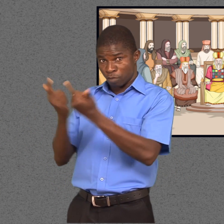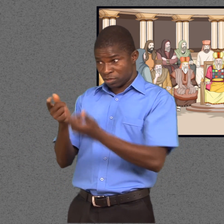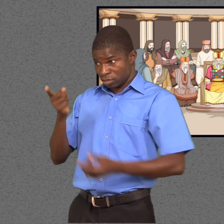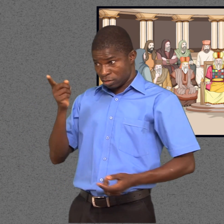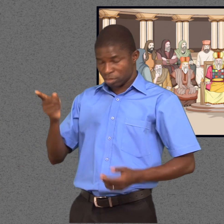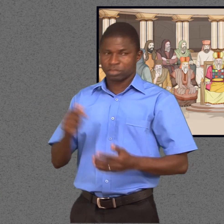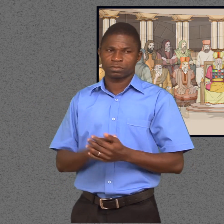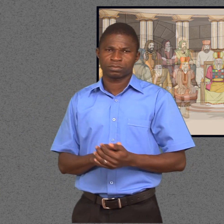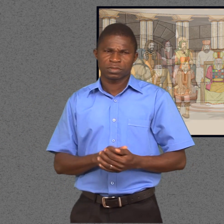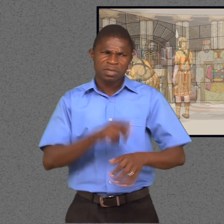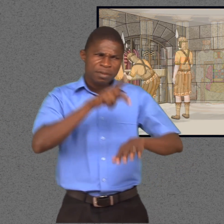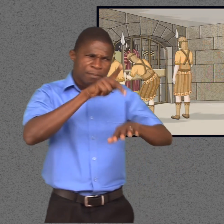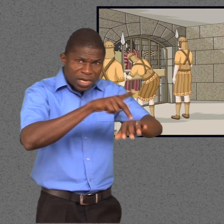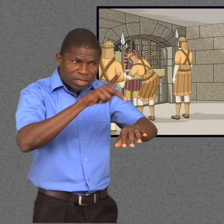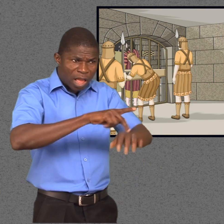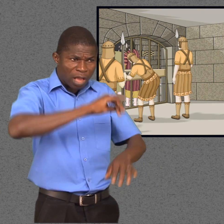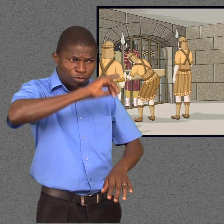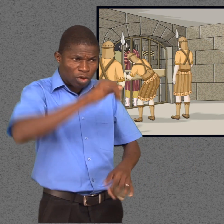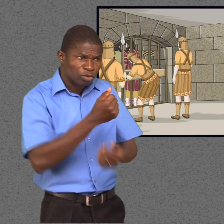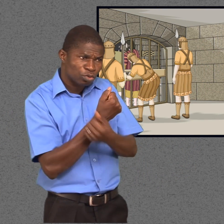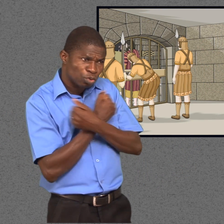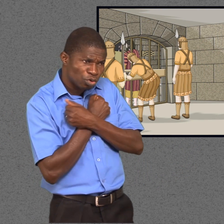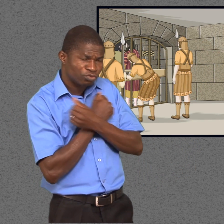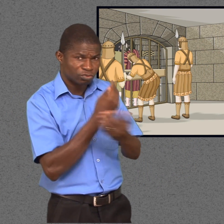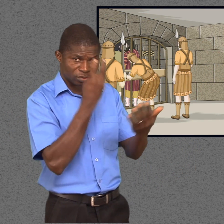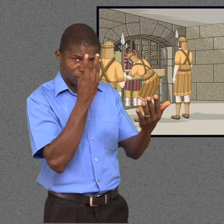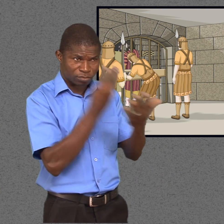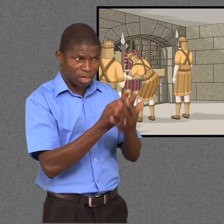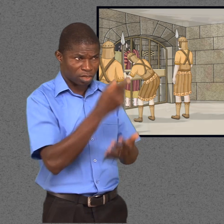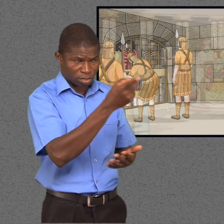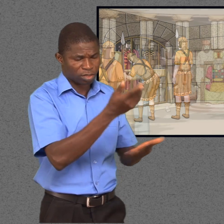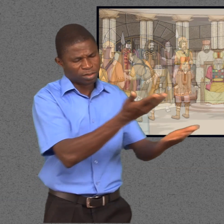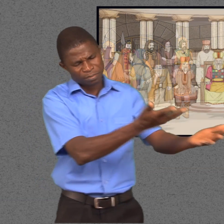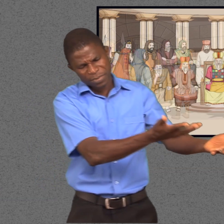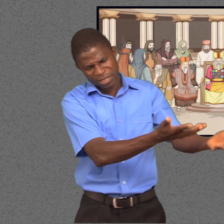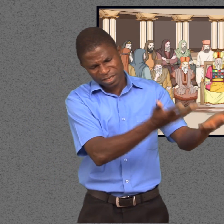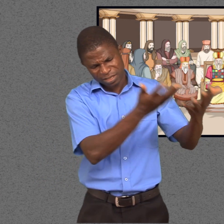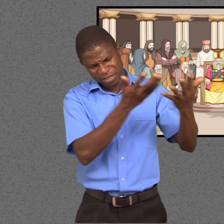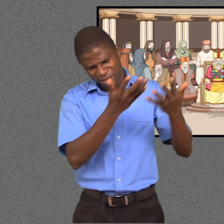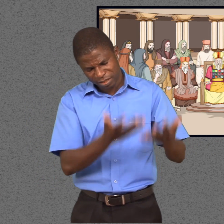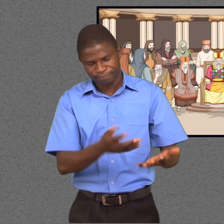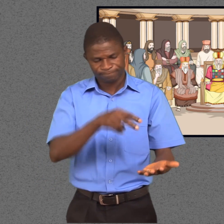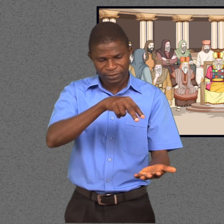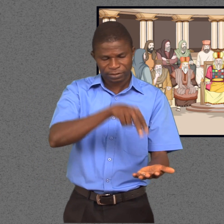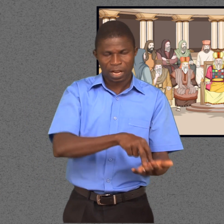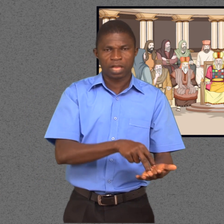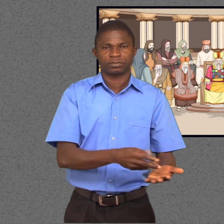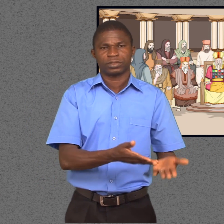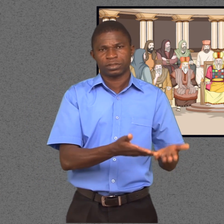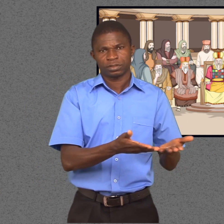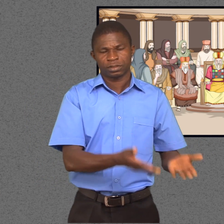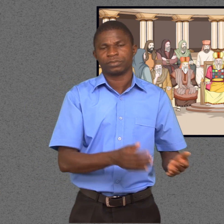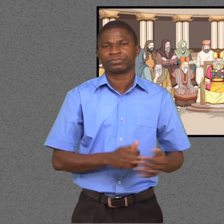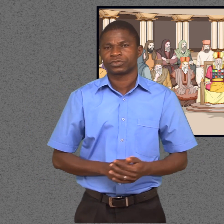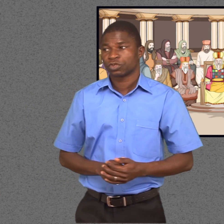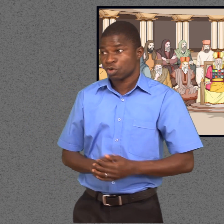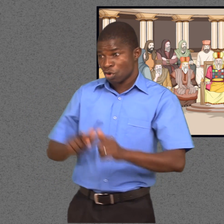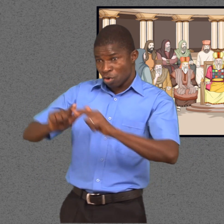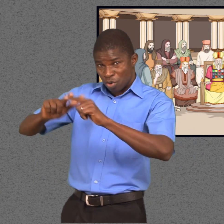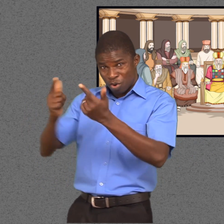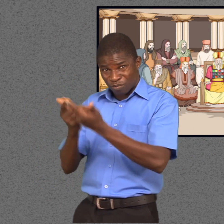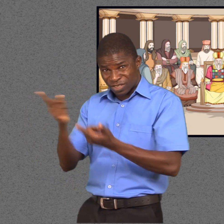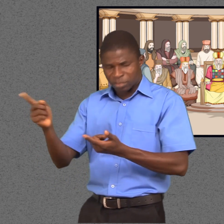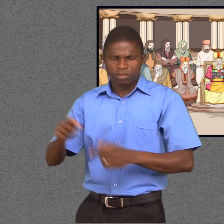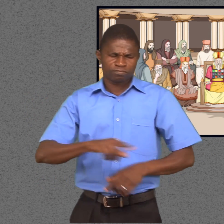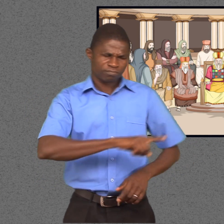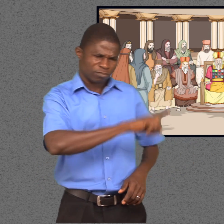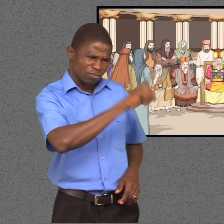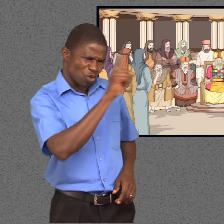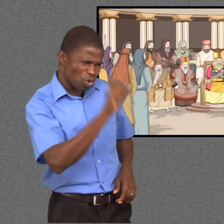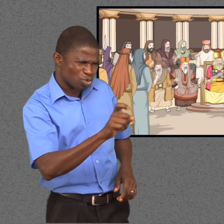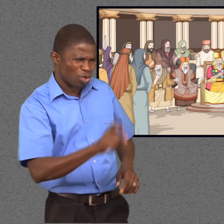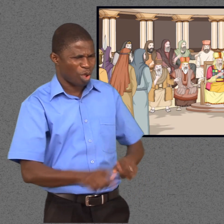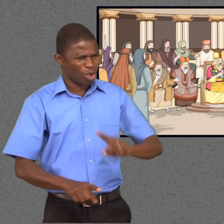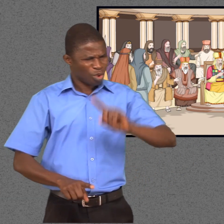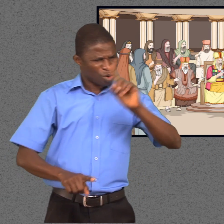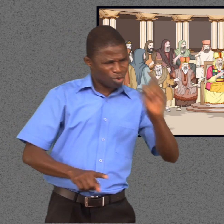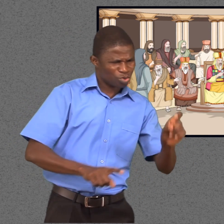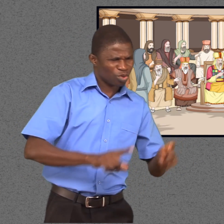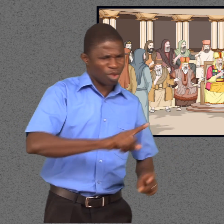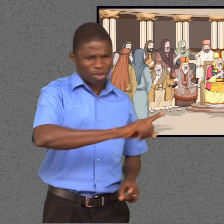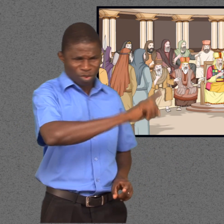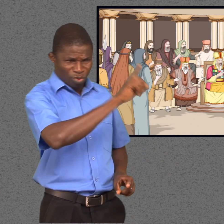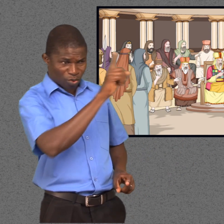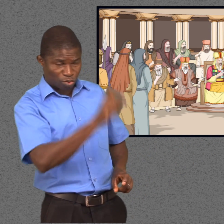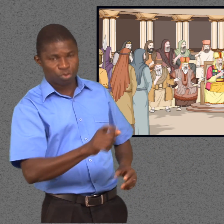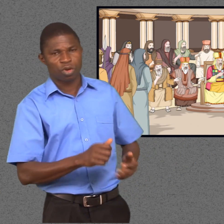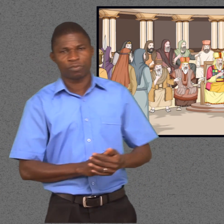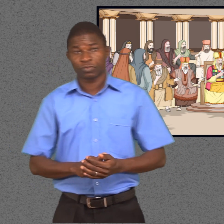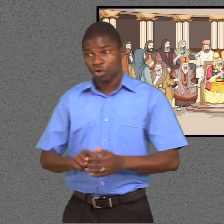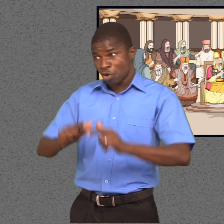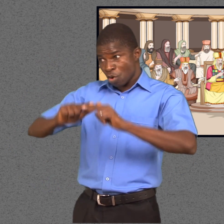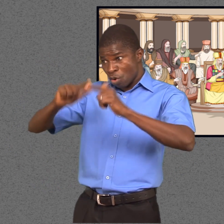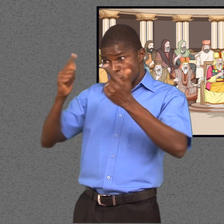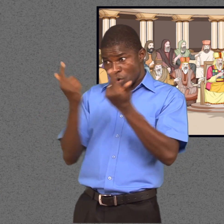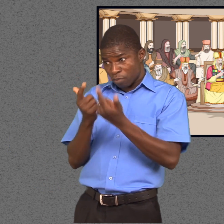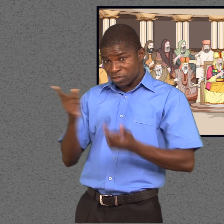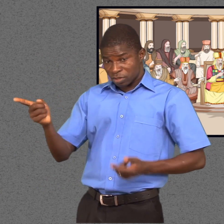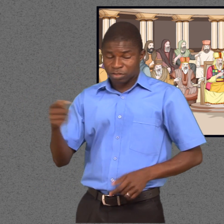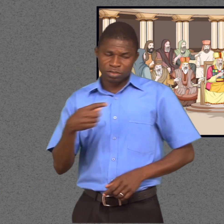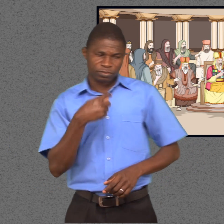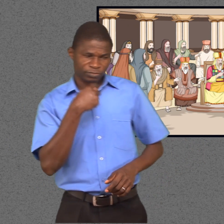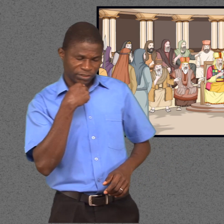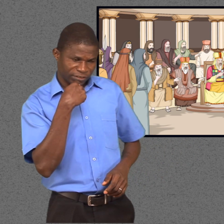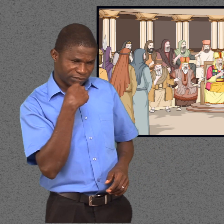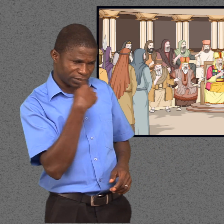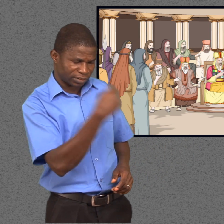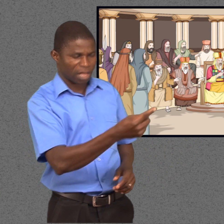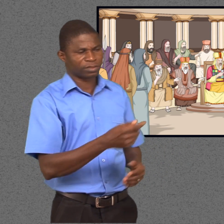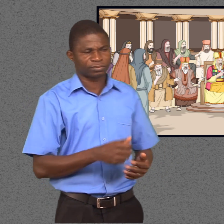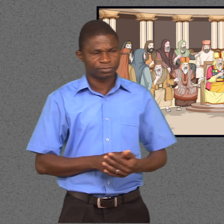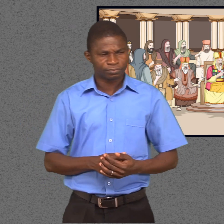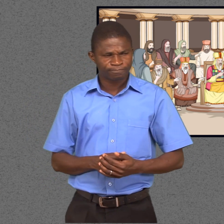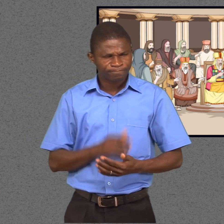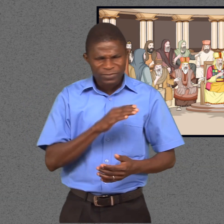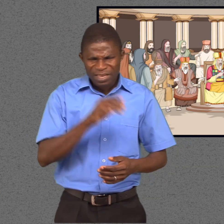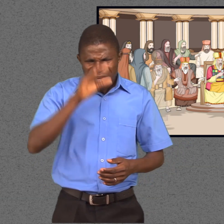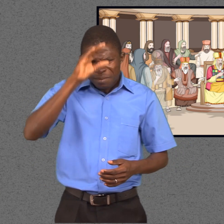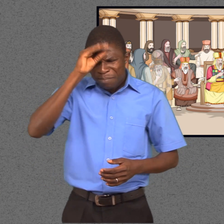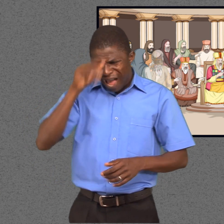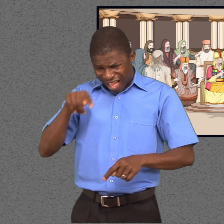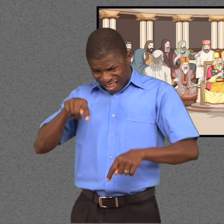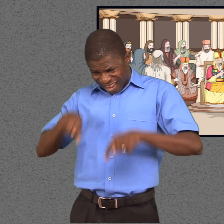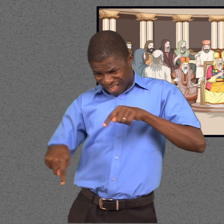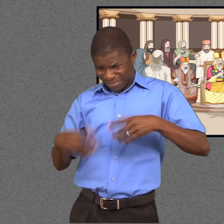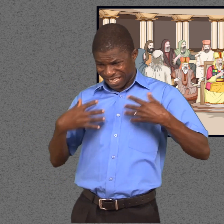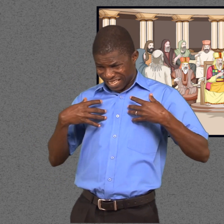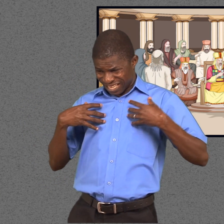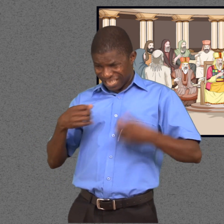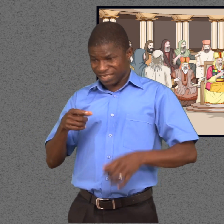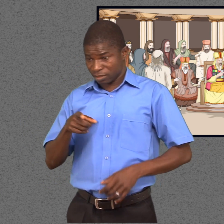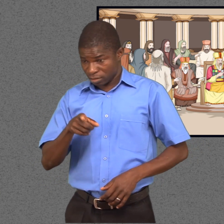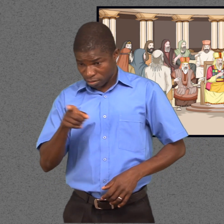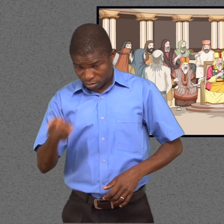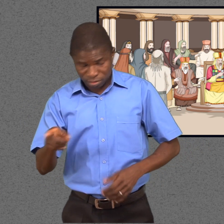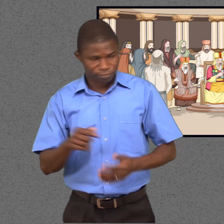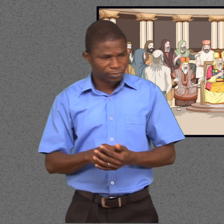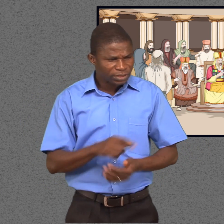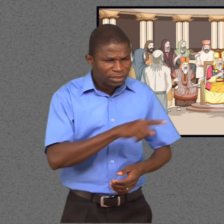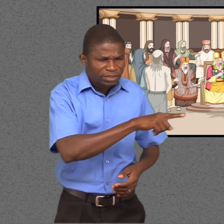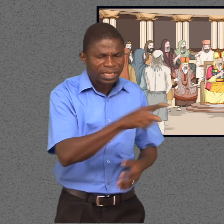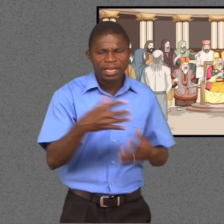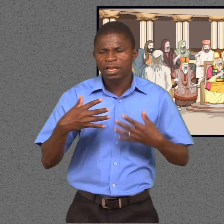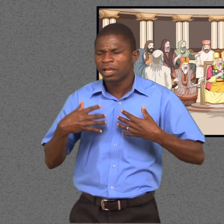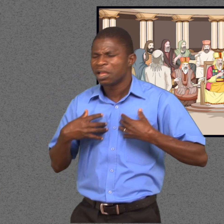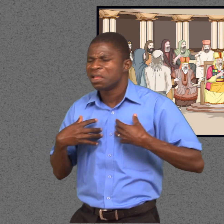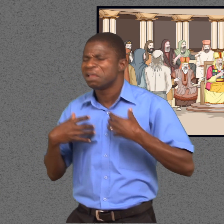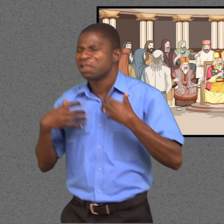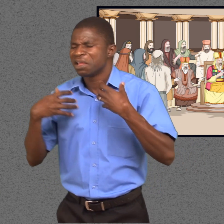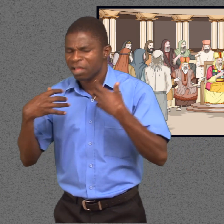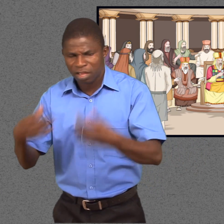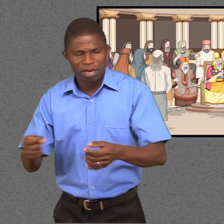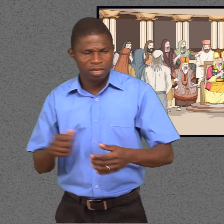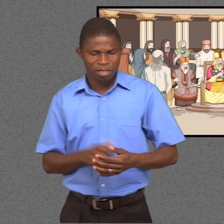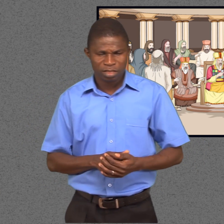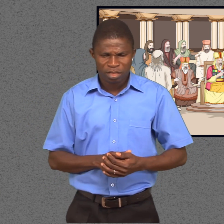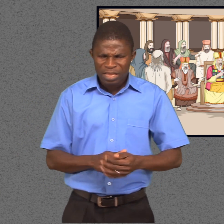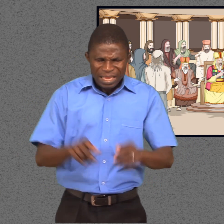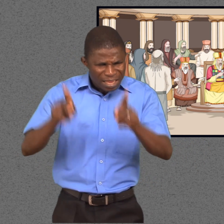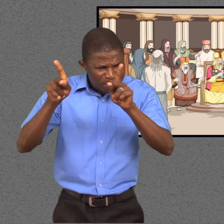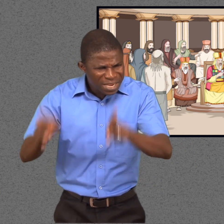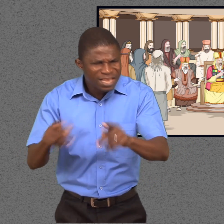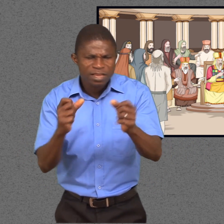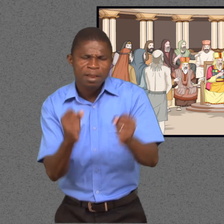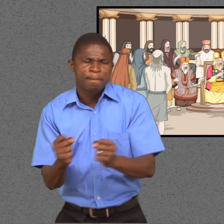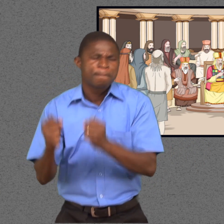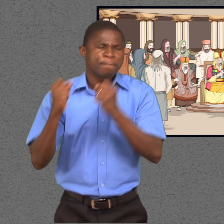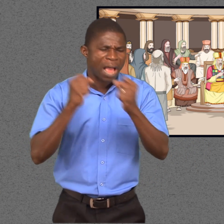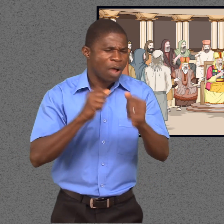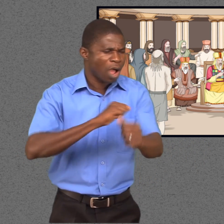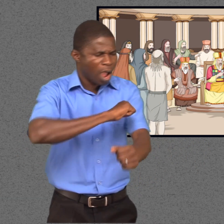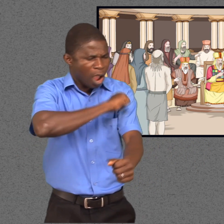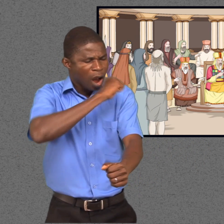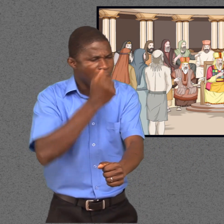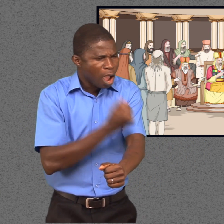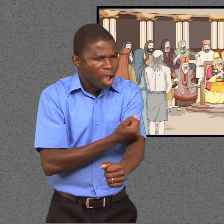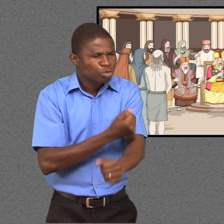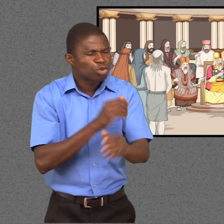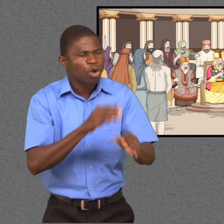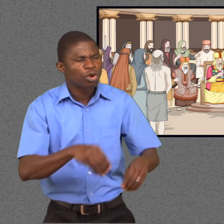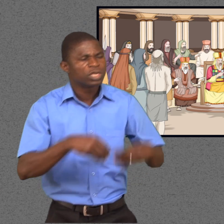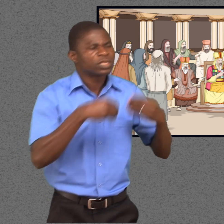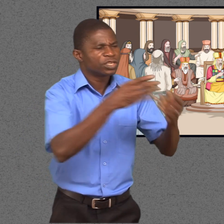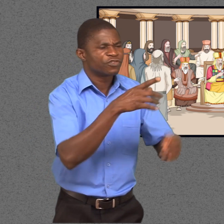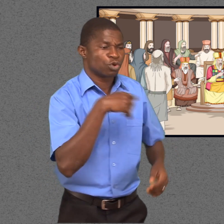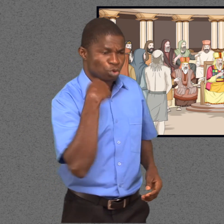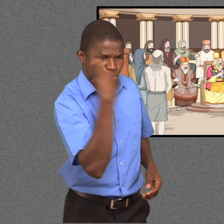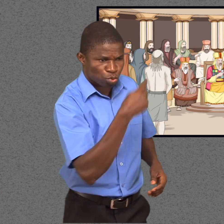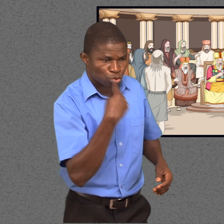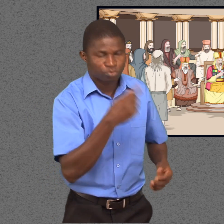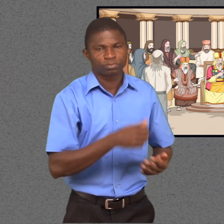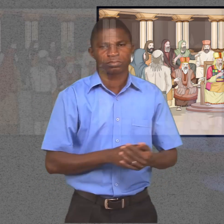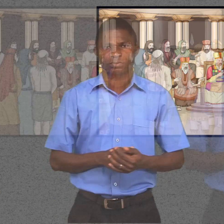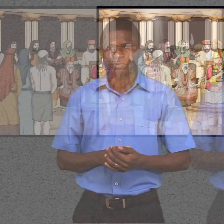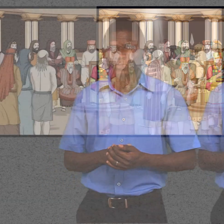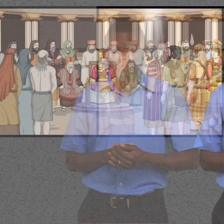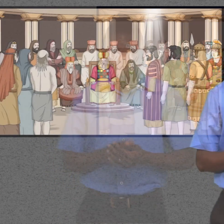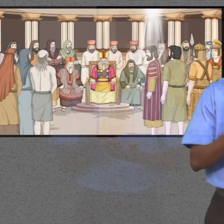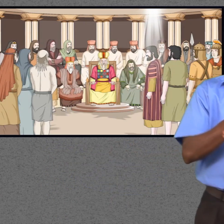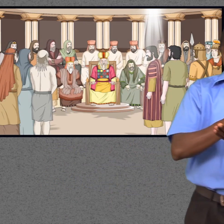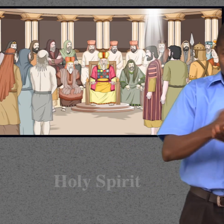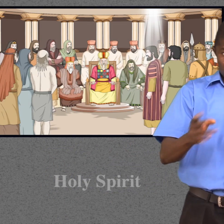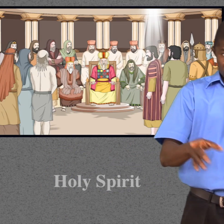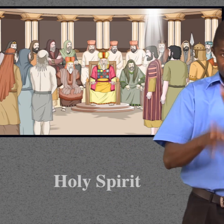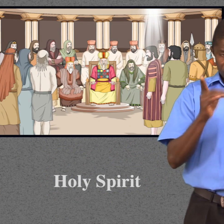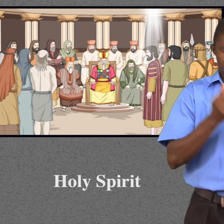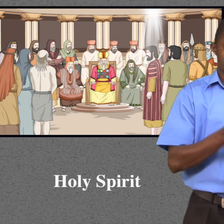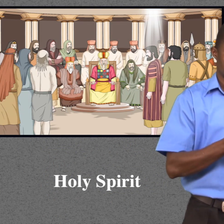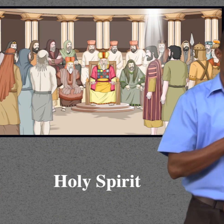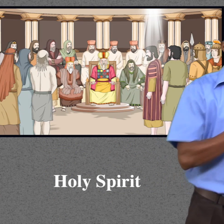They had Peter and John brought in and began to question them: “By what power or what name did you do this?”